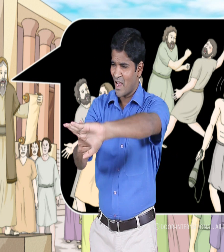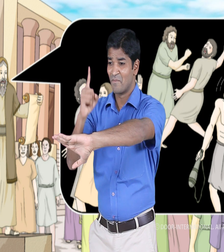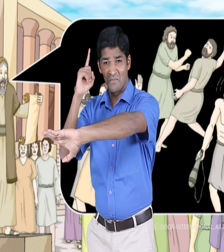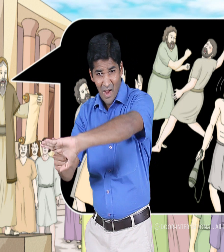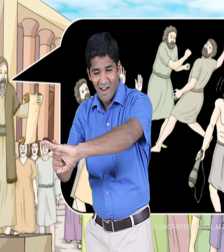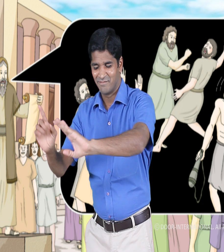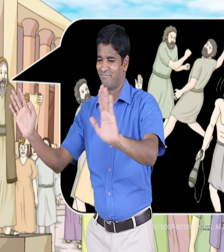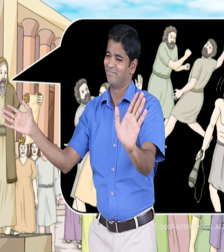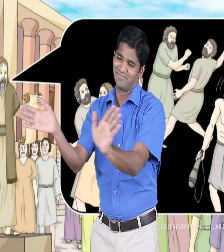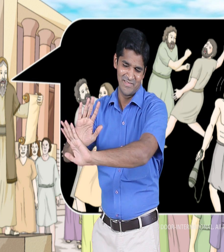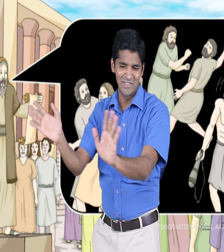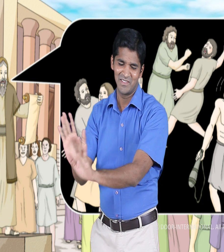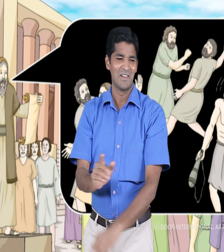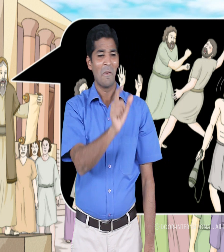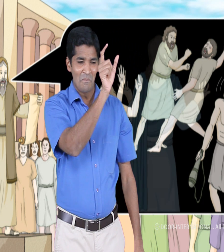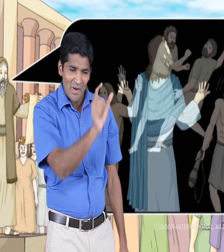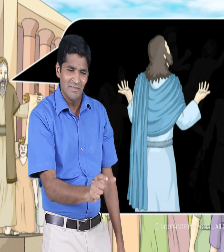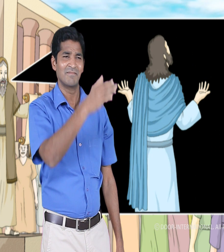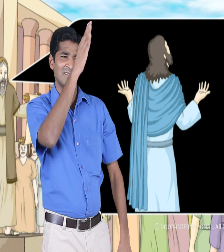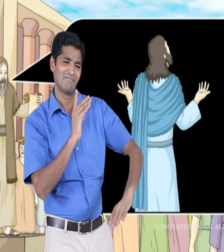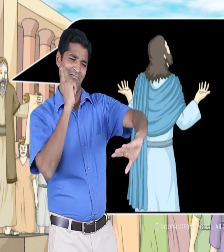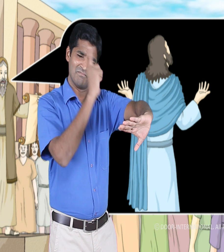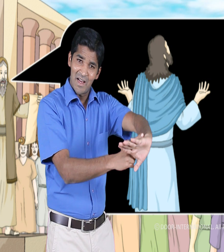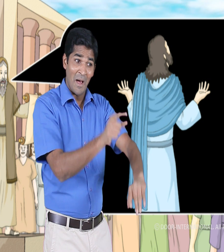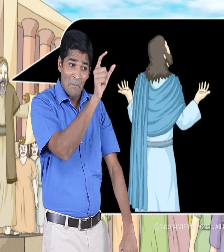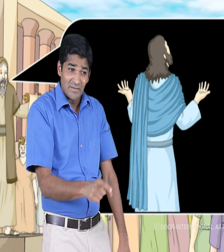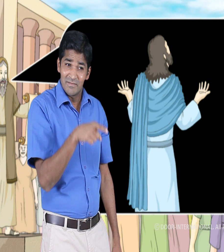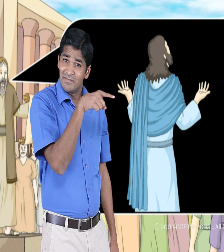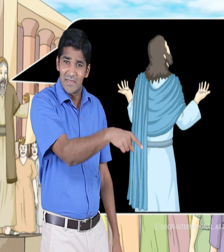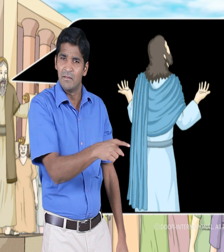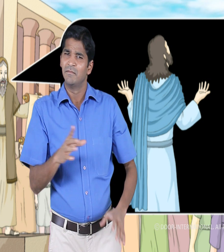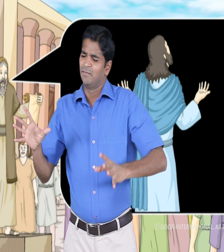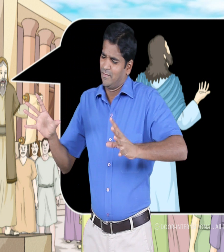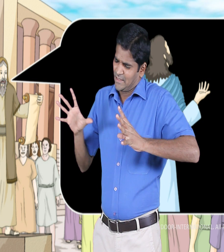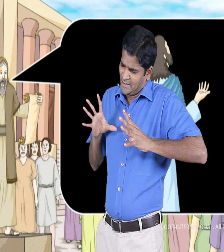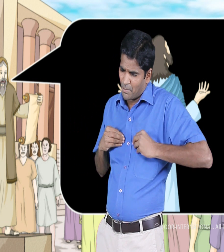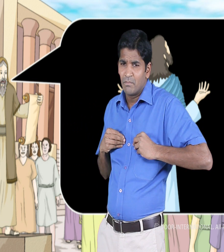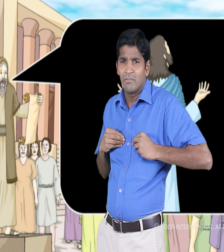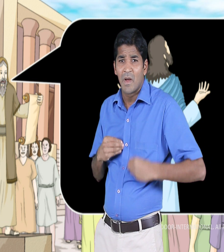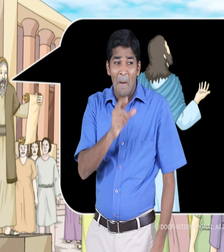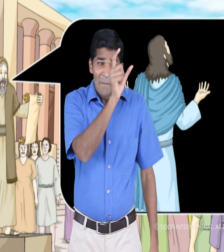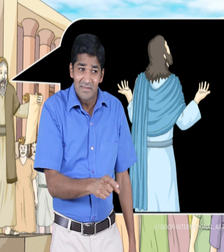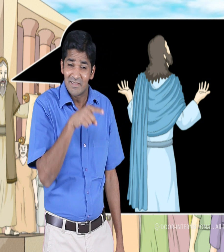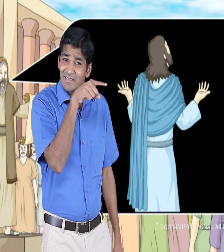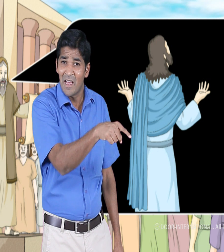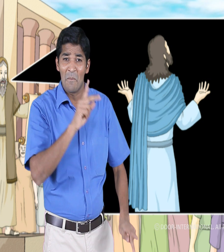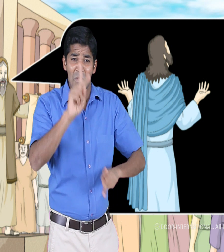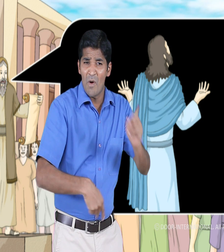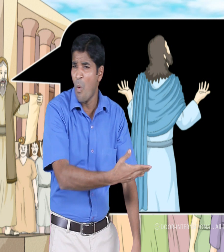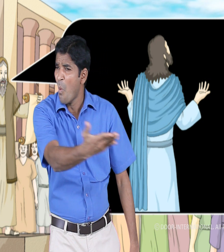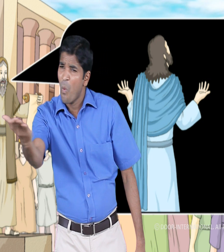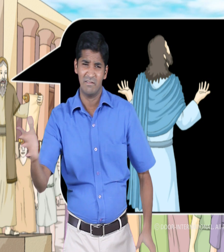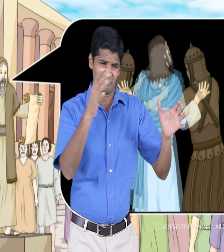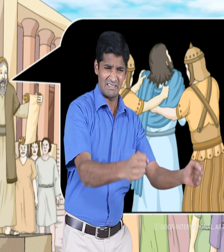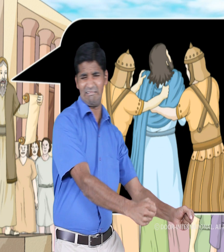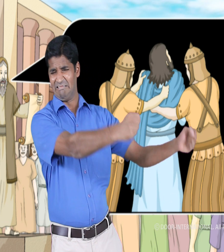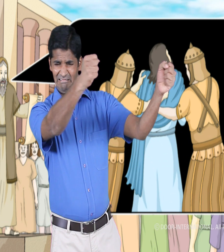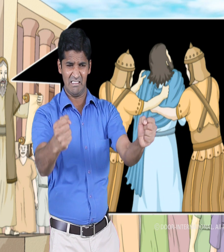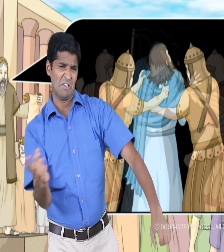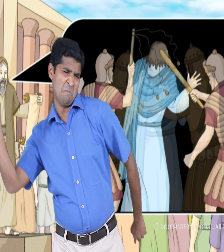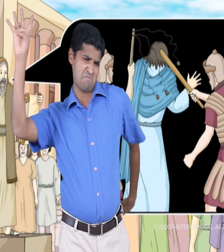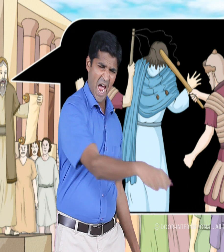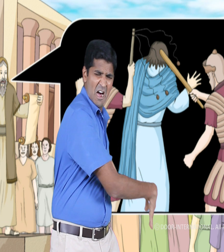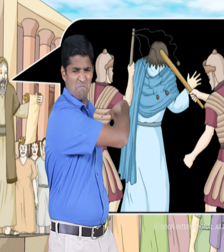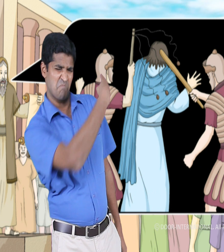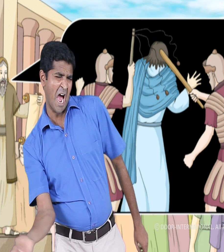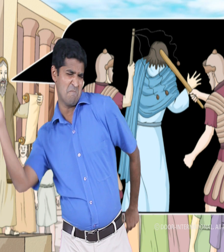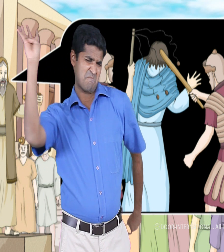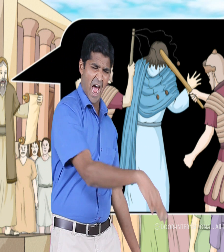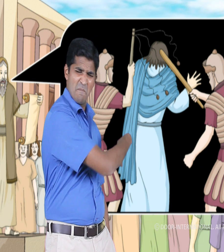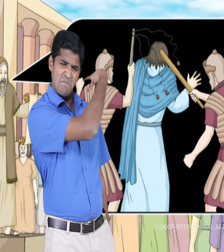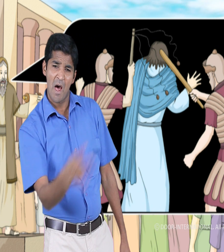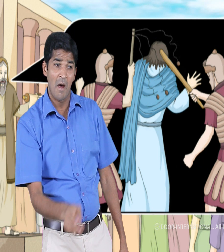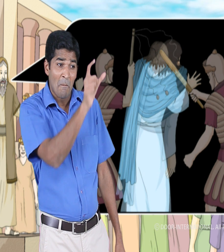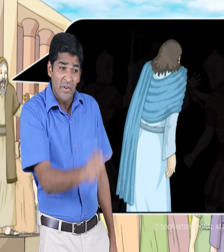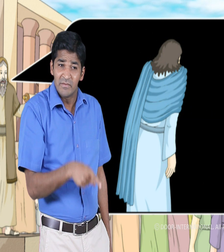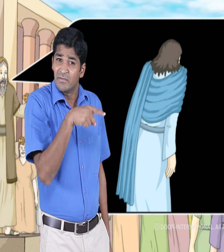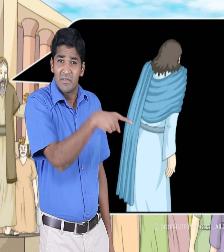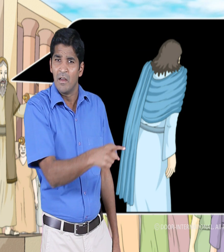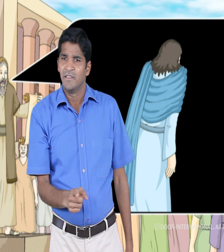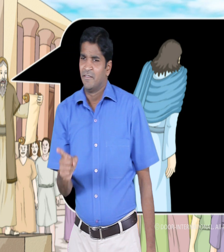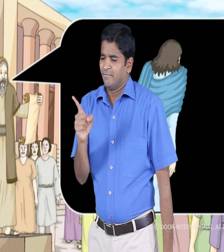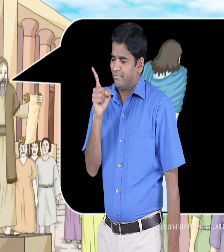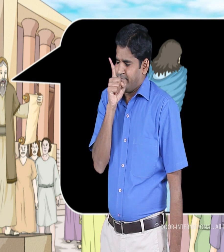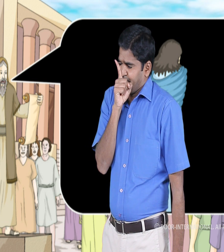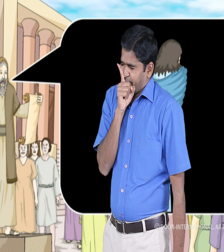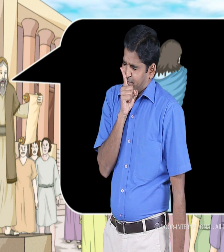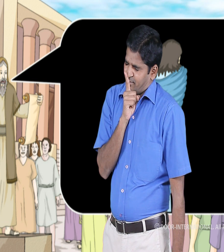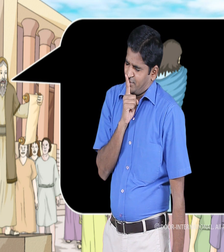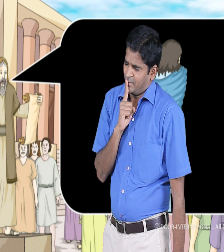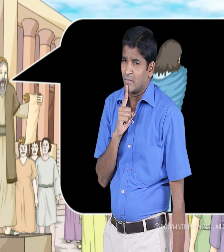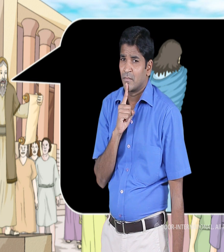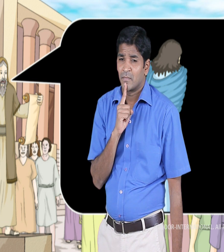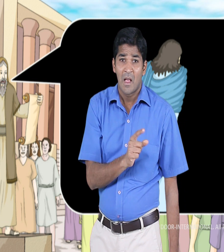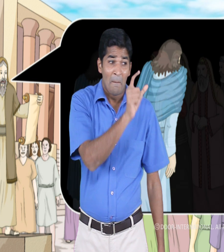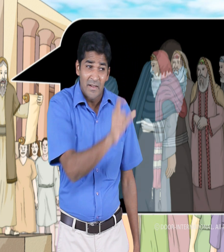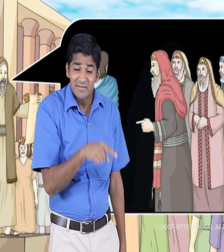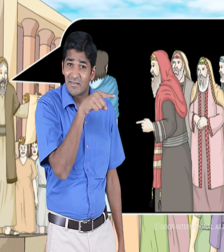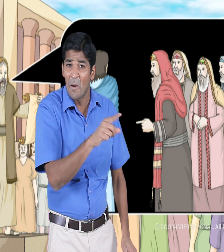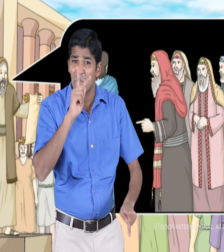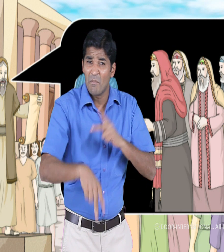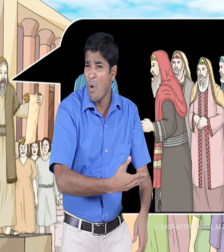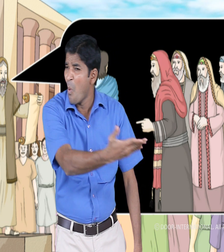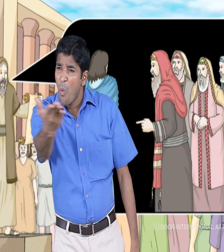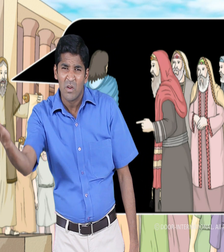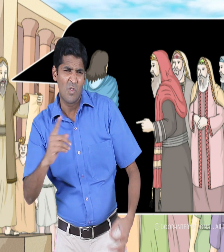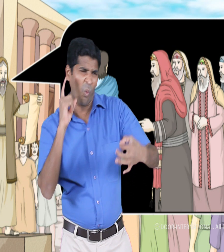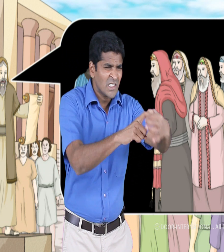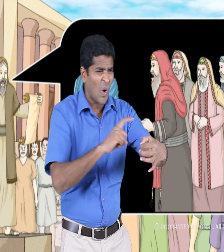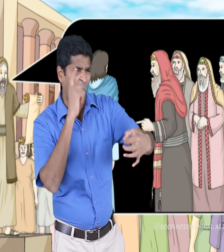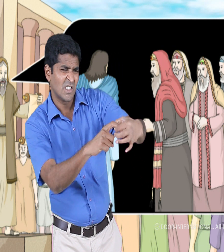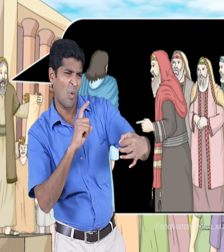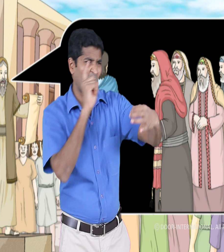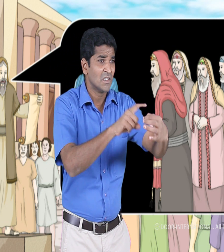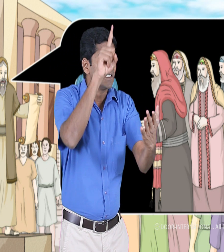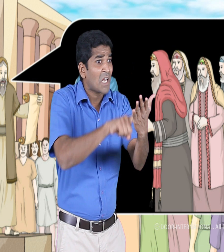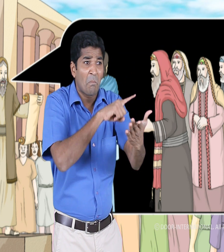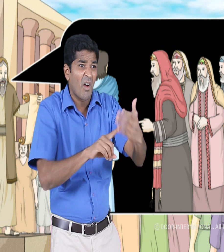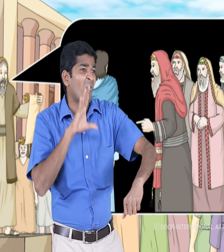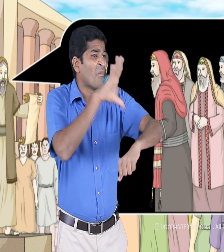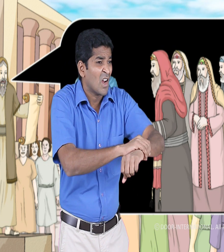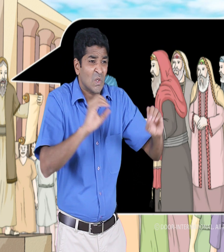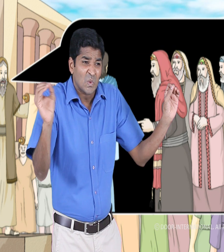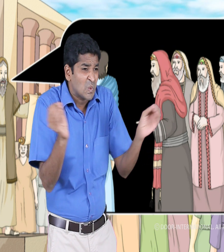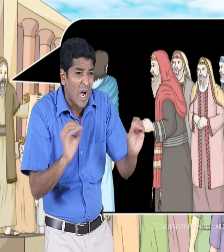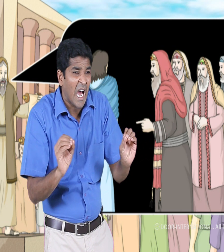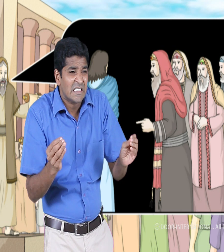He was oppressed and afflicted, yet He did not open His mouth.